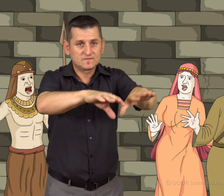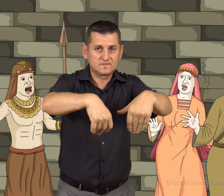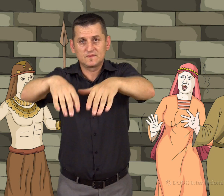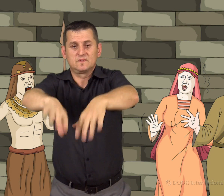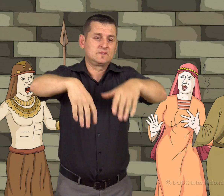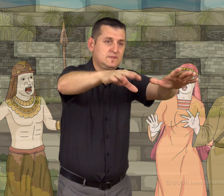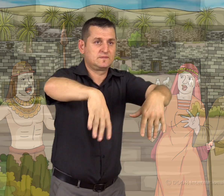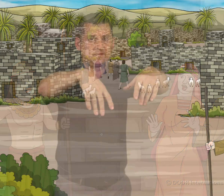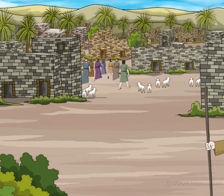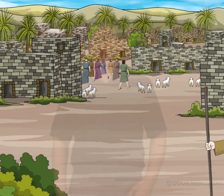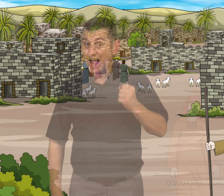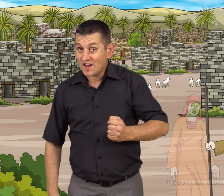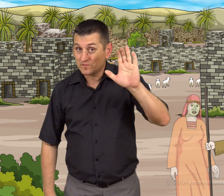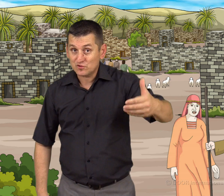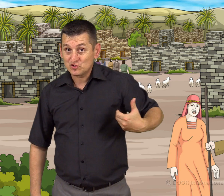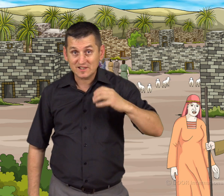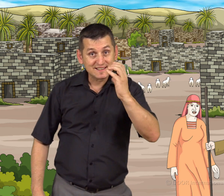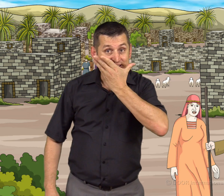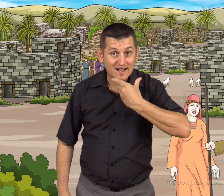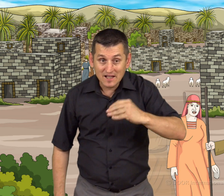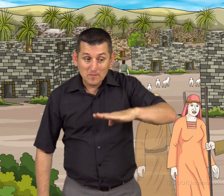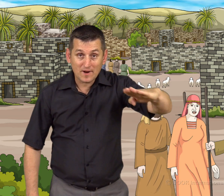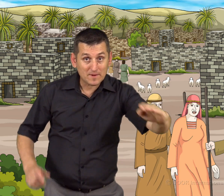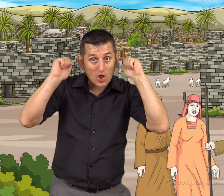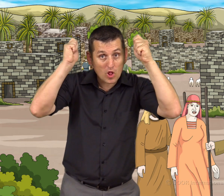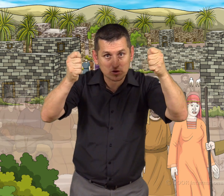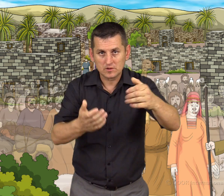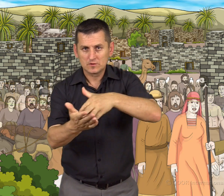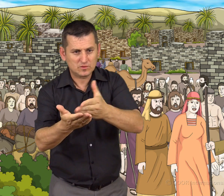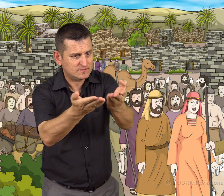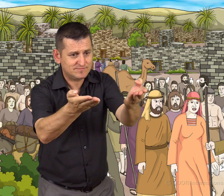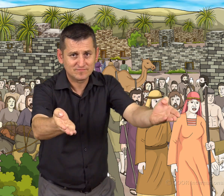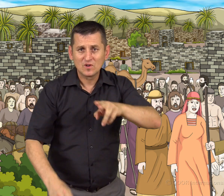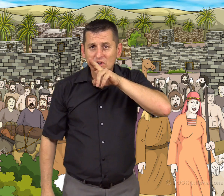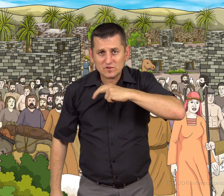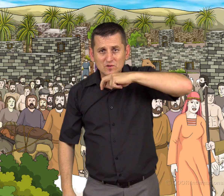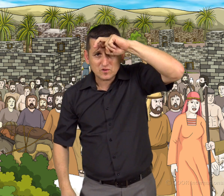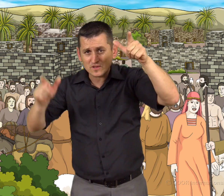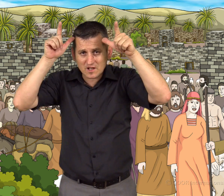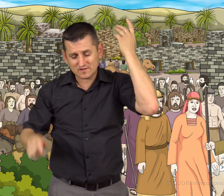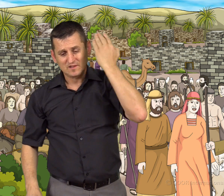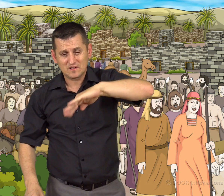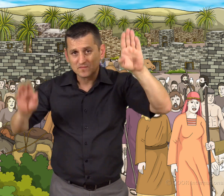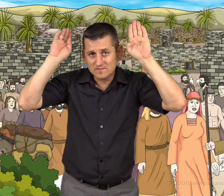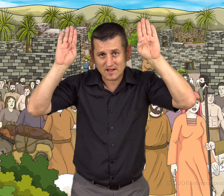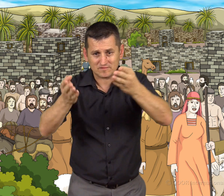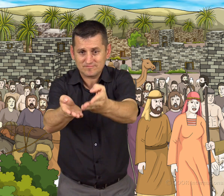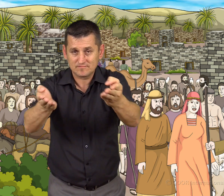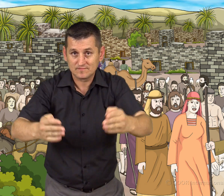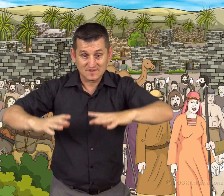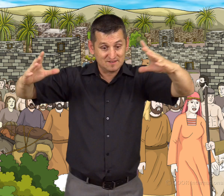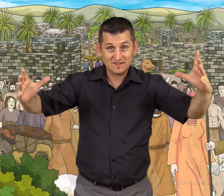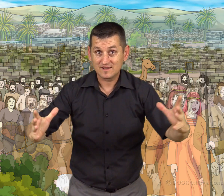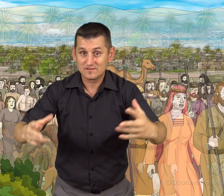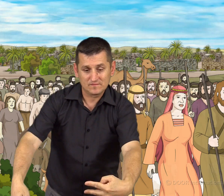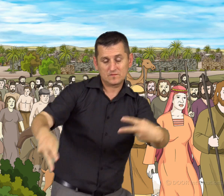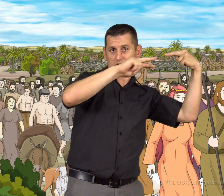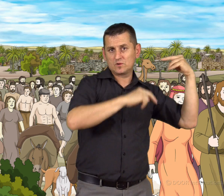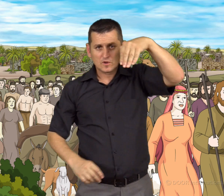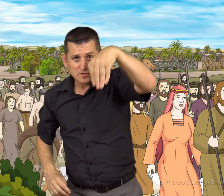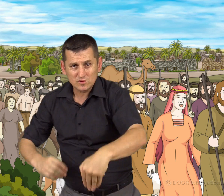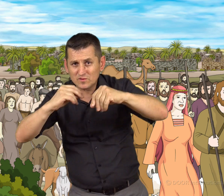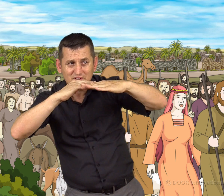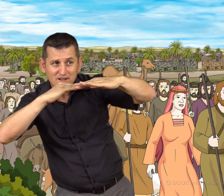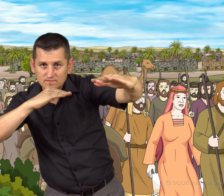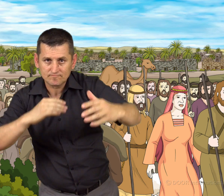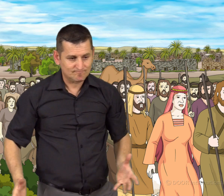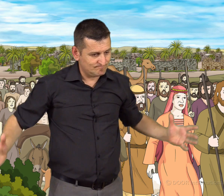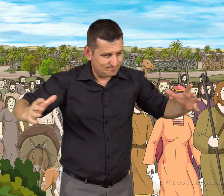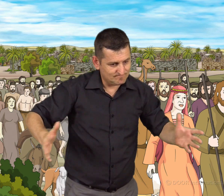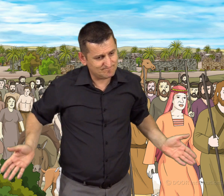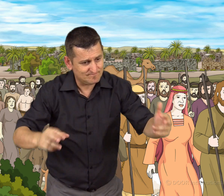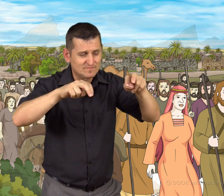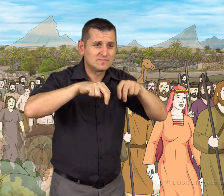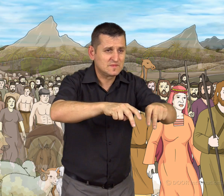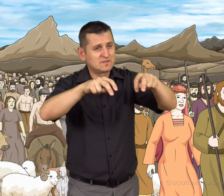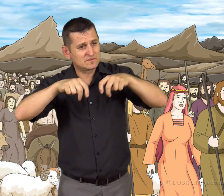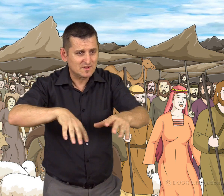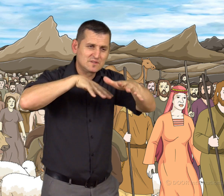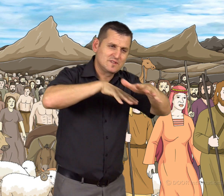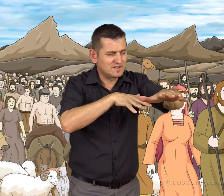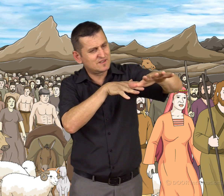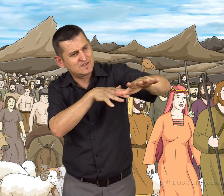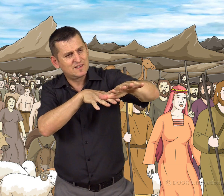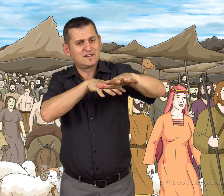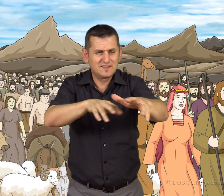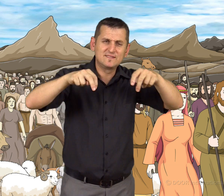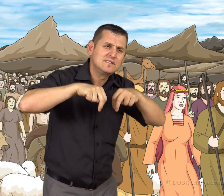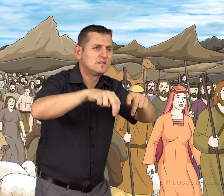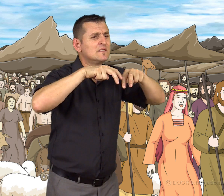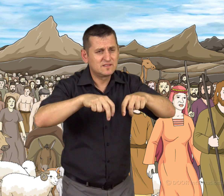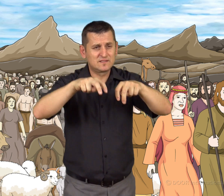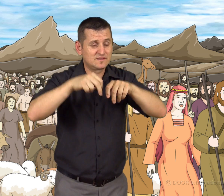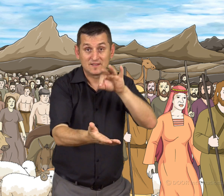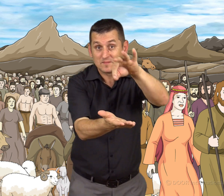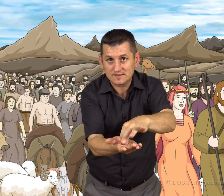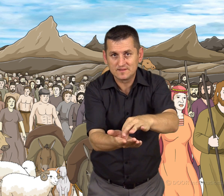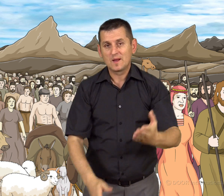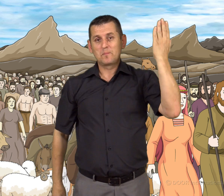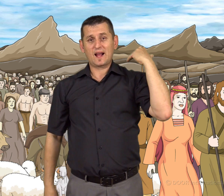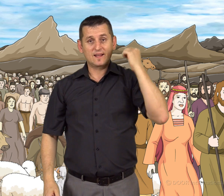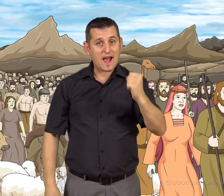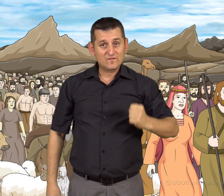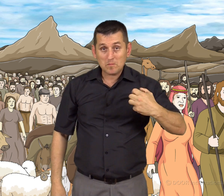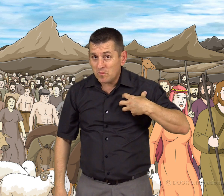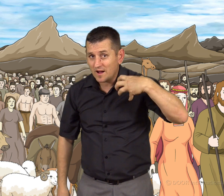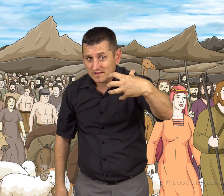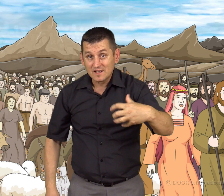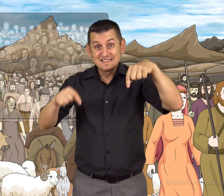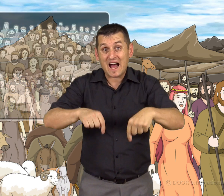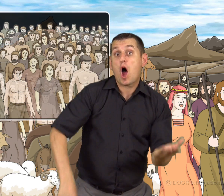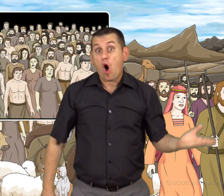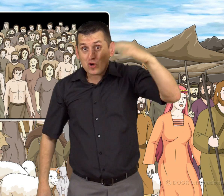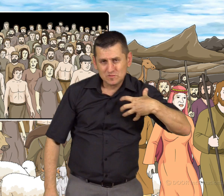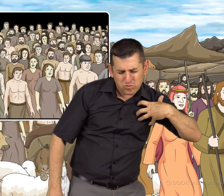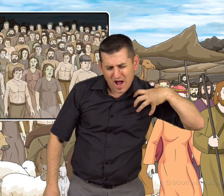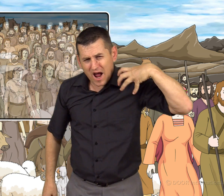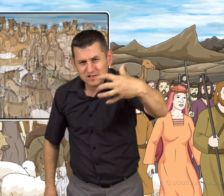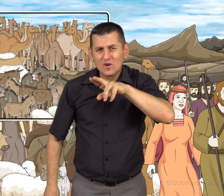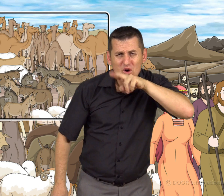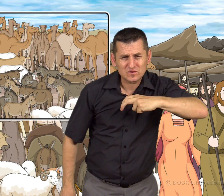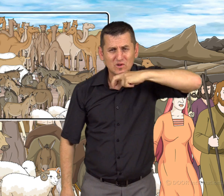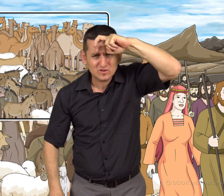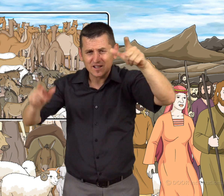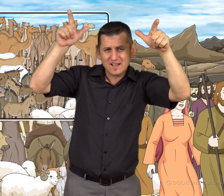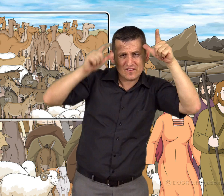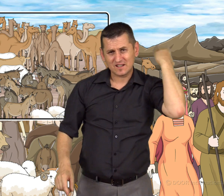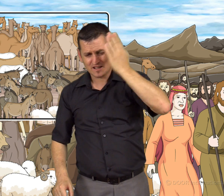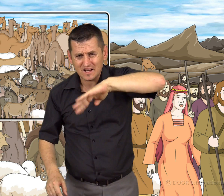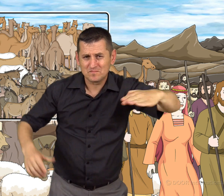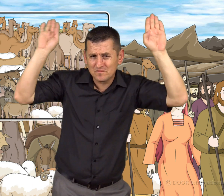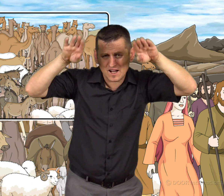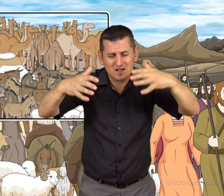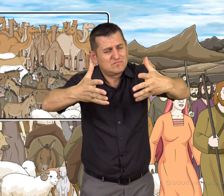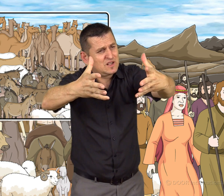So Abram went up out of Egypt into the Negev—he and his wife and all his possessions—and Lot was with him.